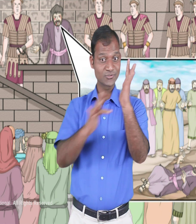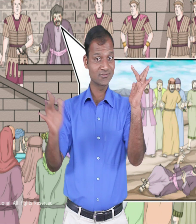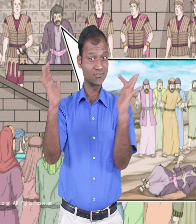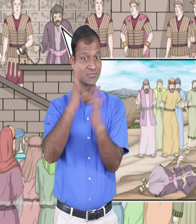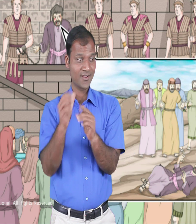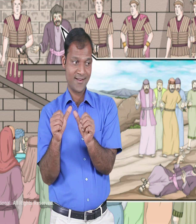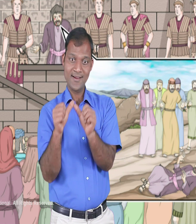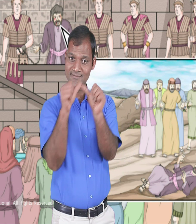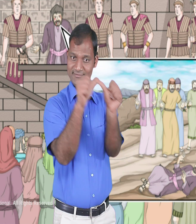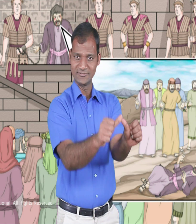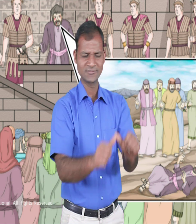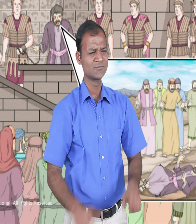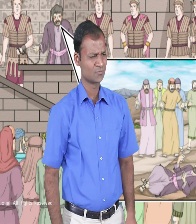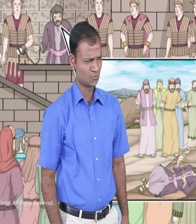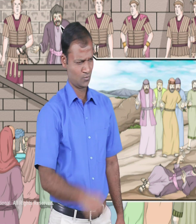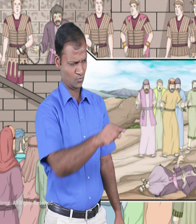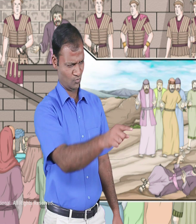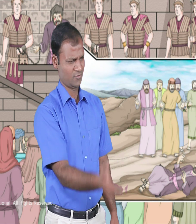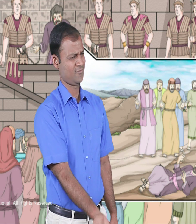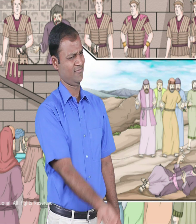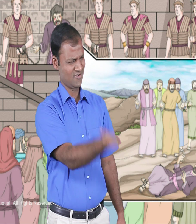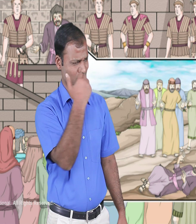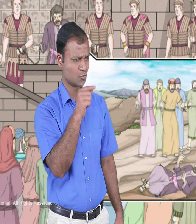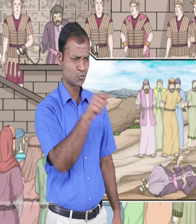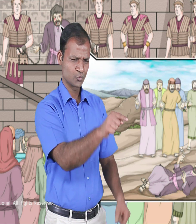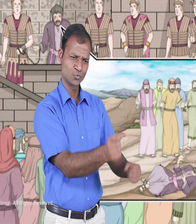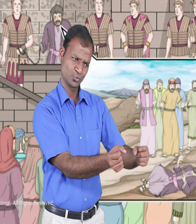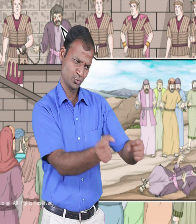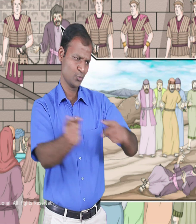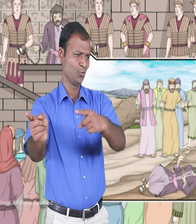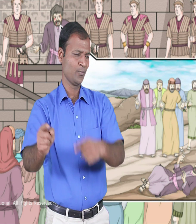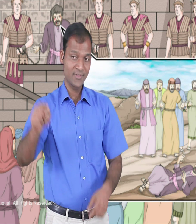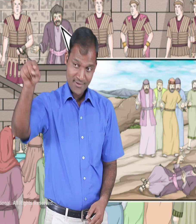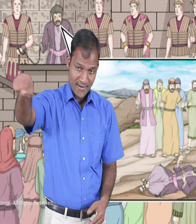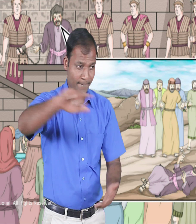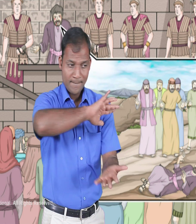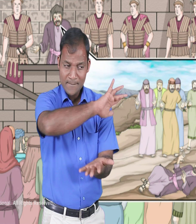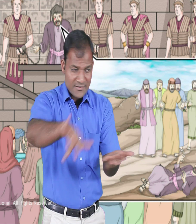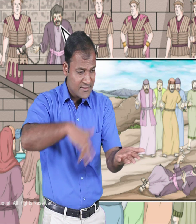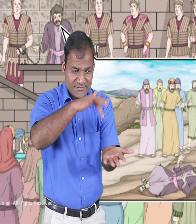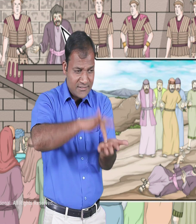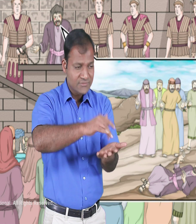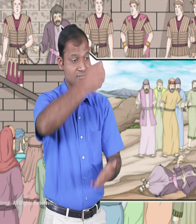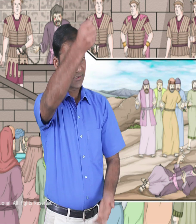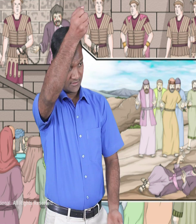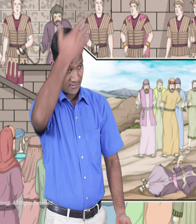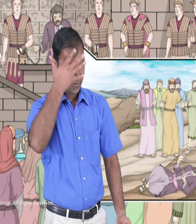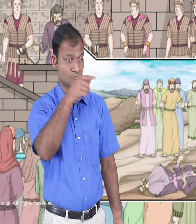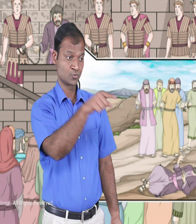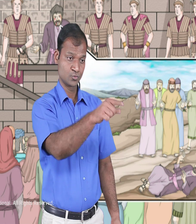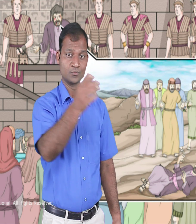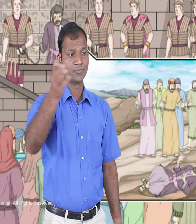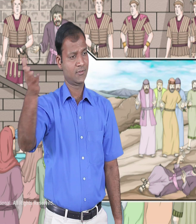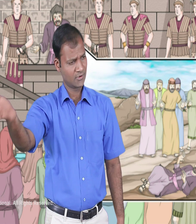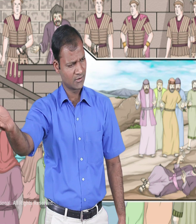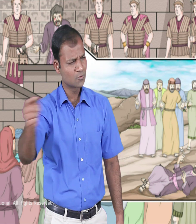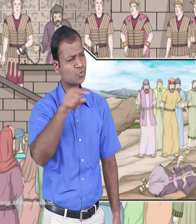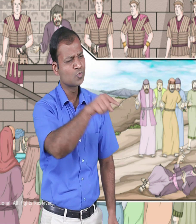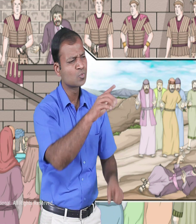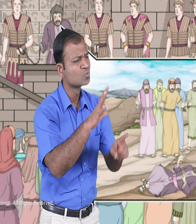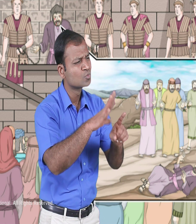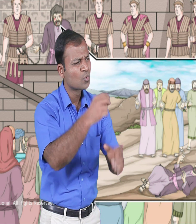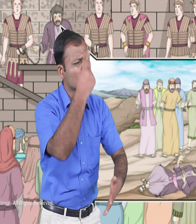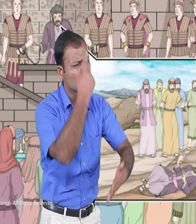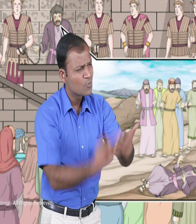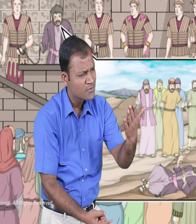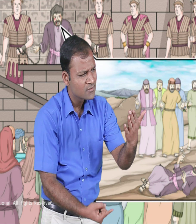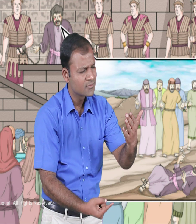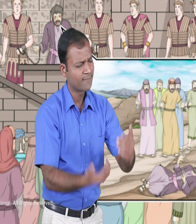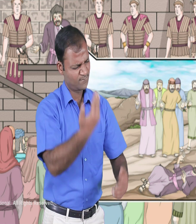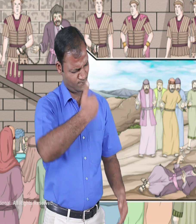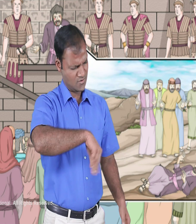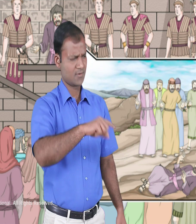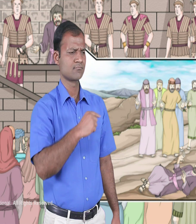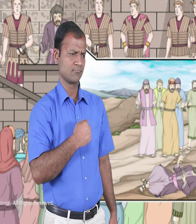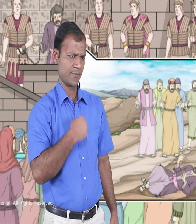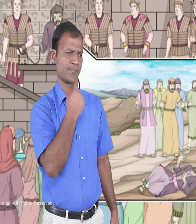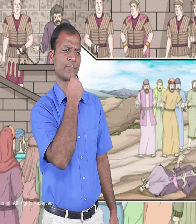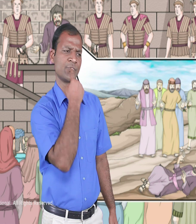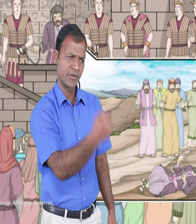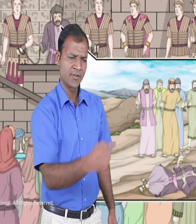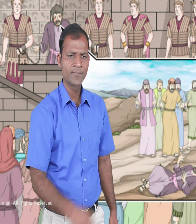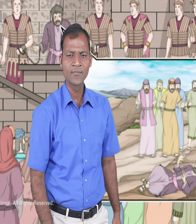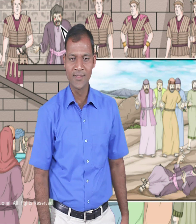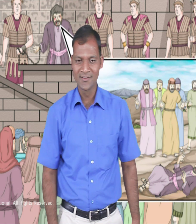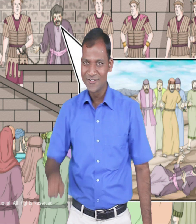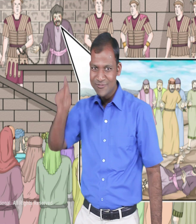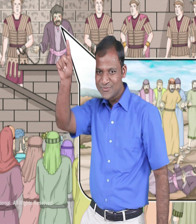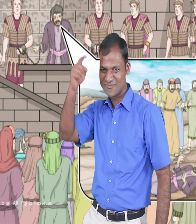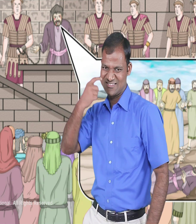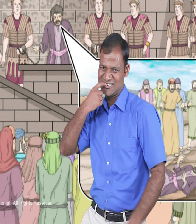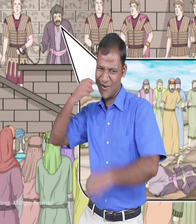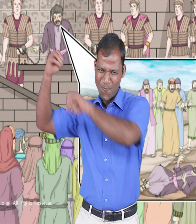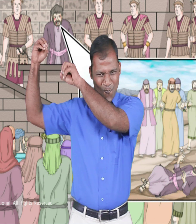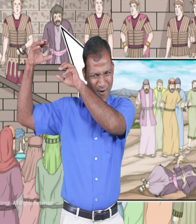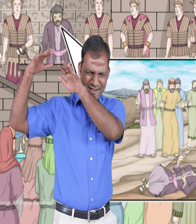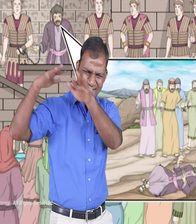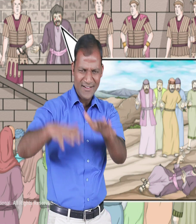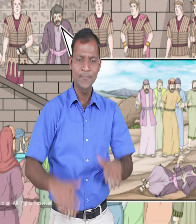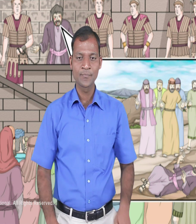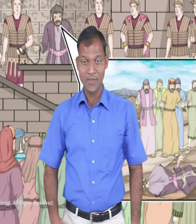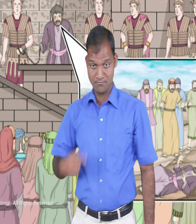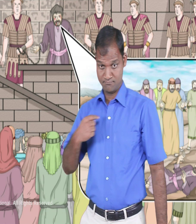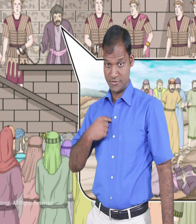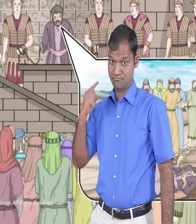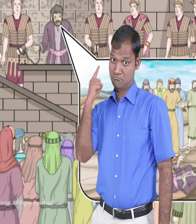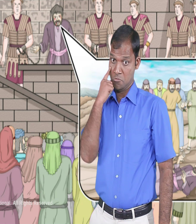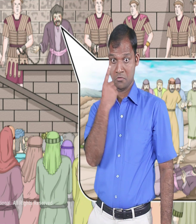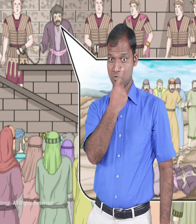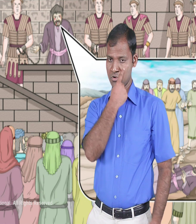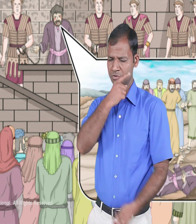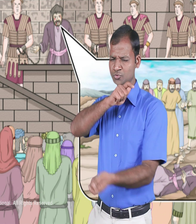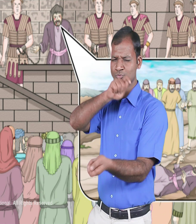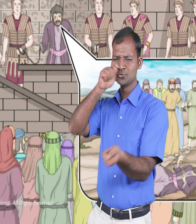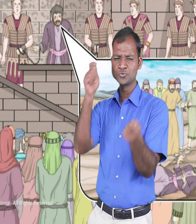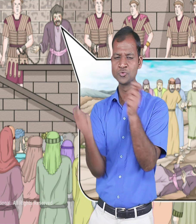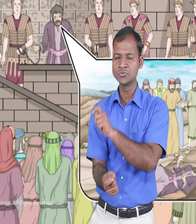‘There you will be told all that you have been appointed to do.’